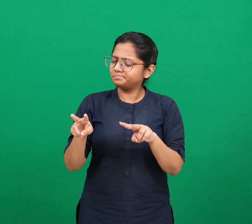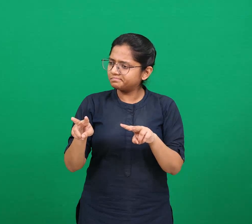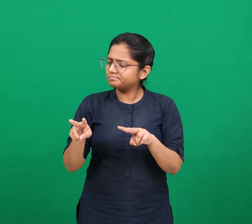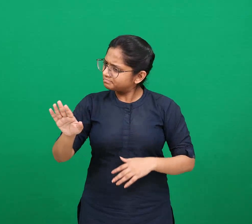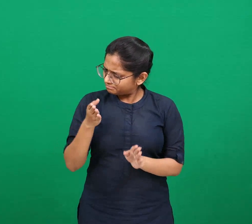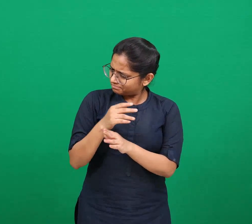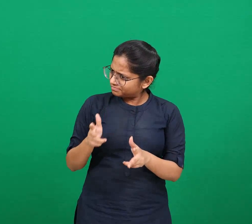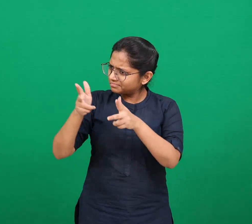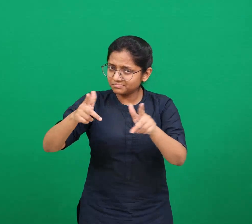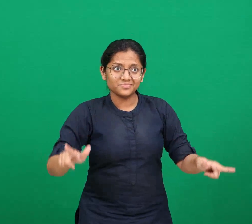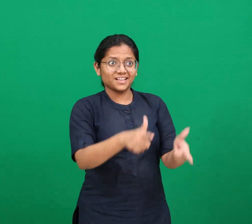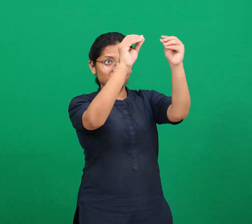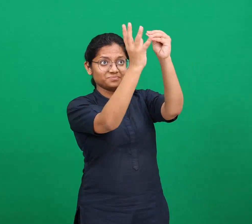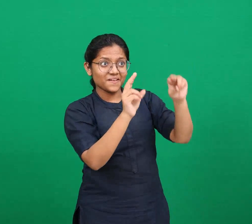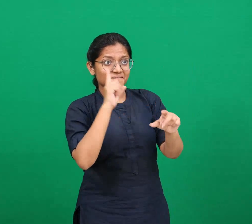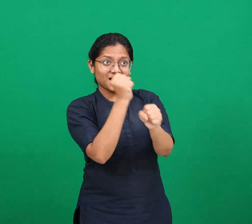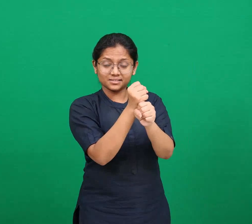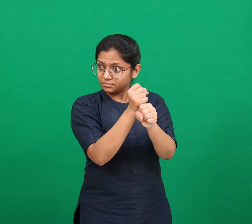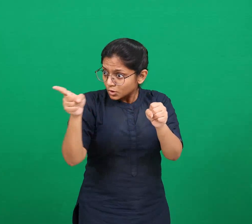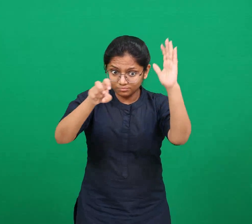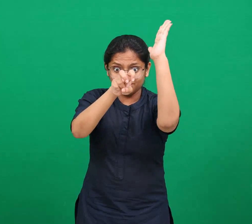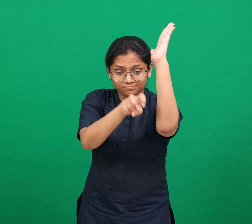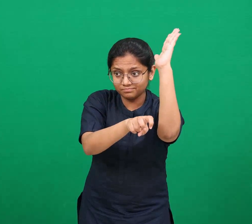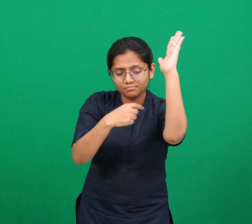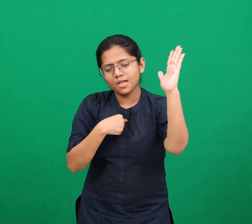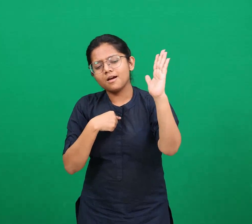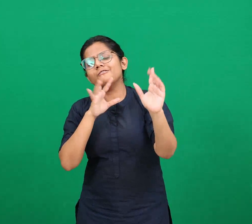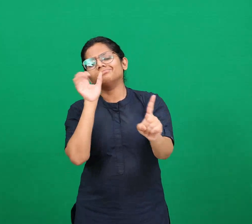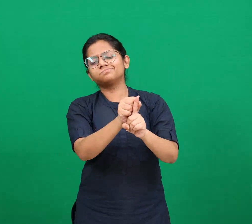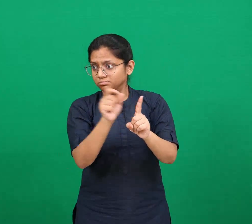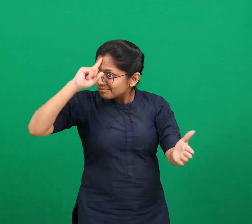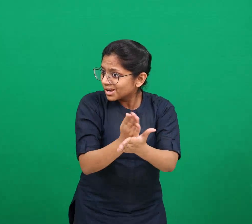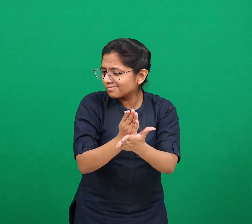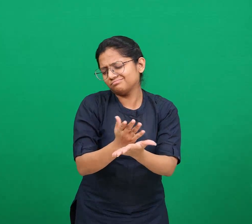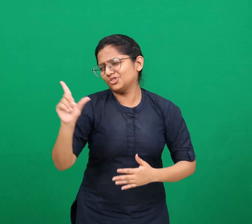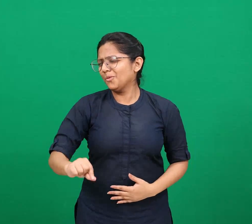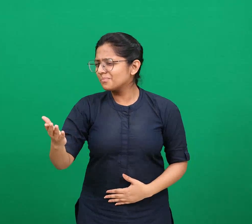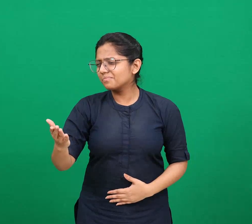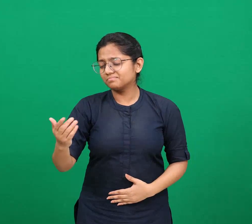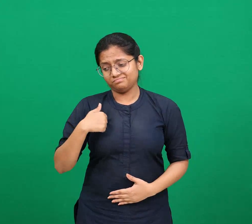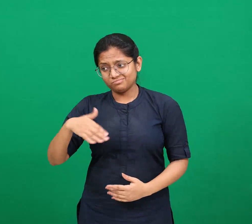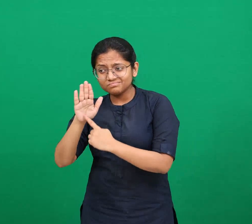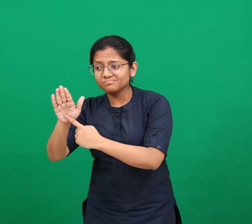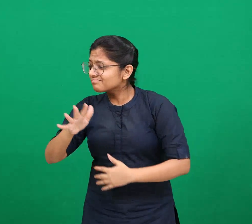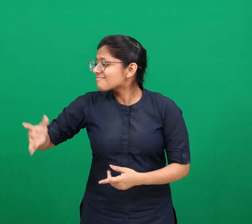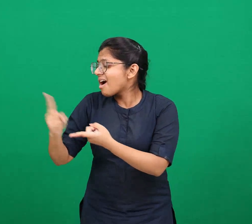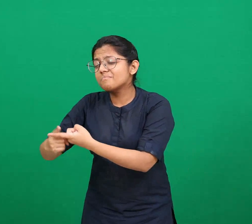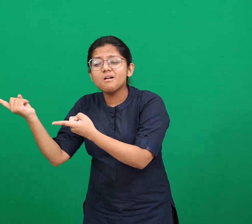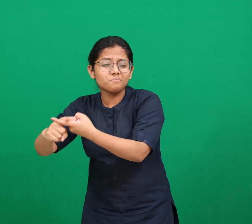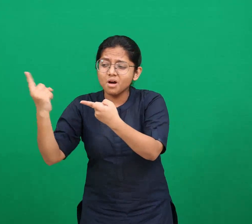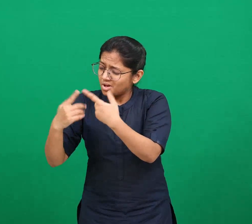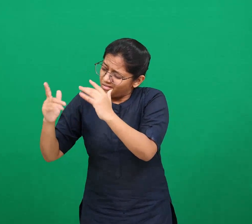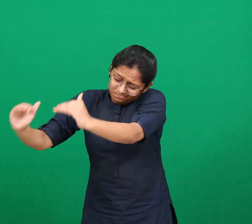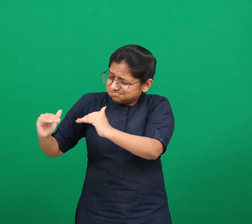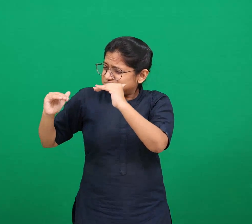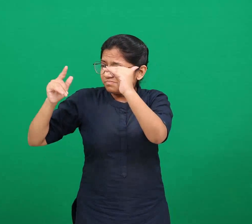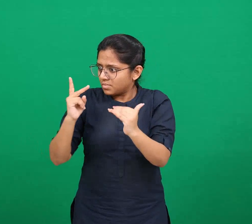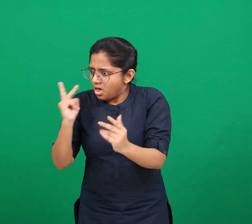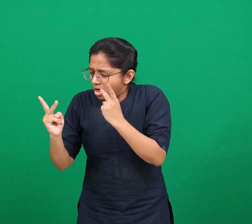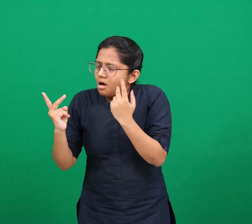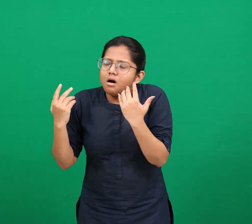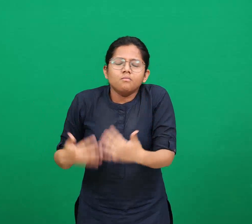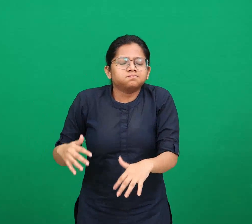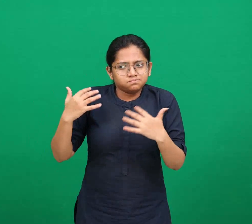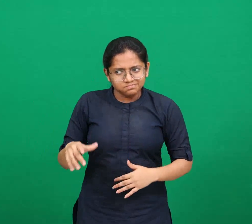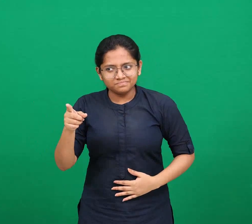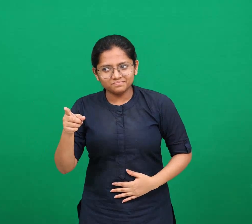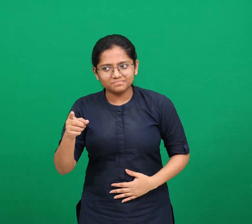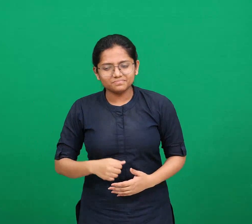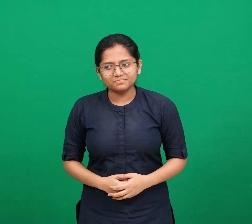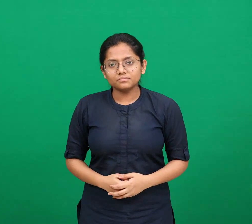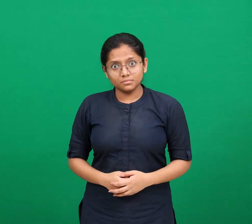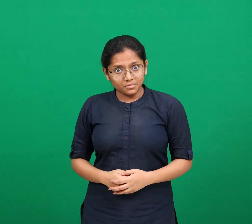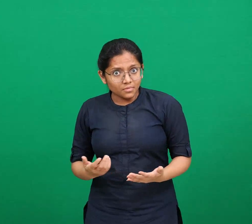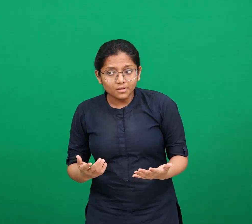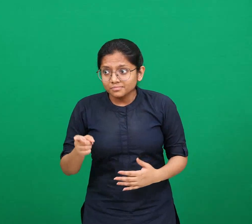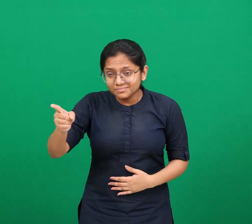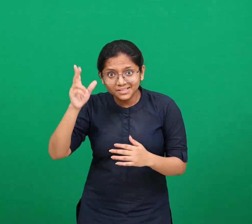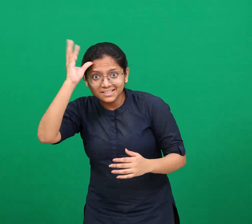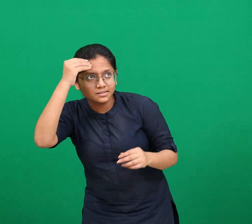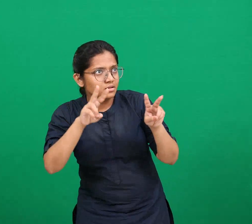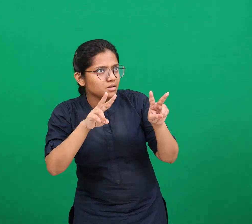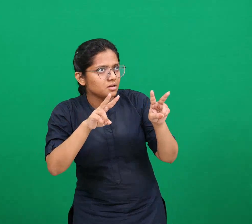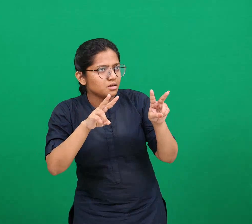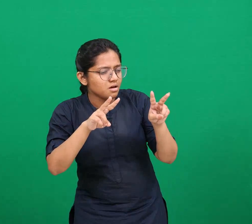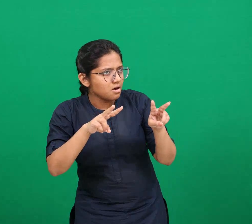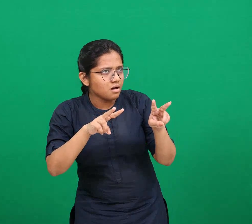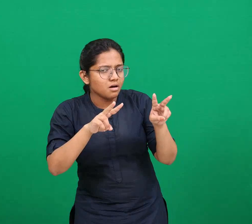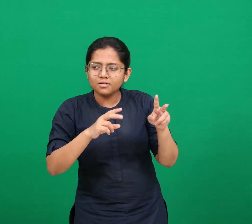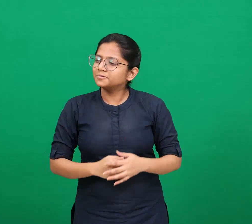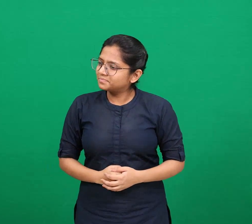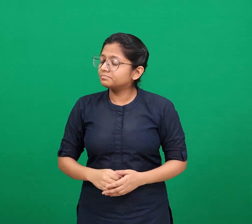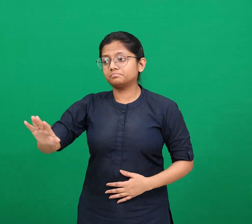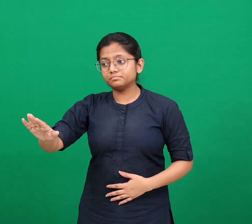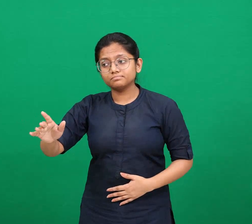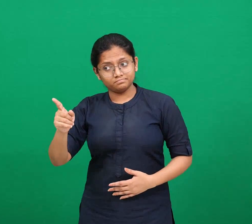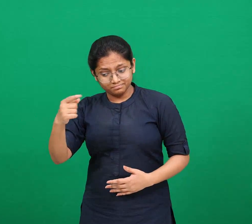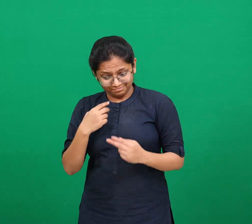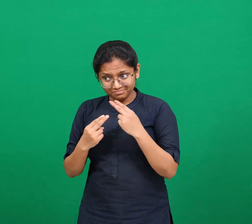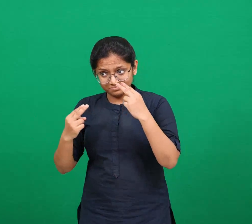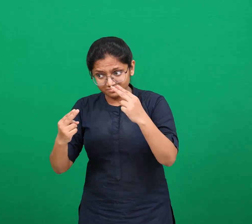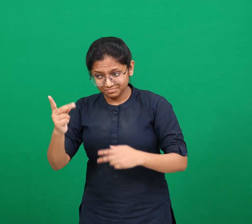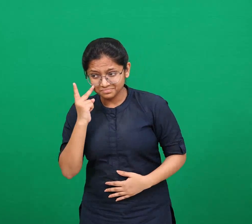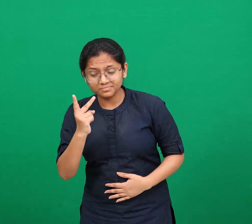Jesus said to him, "Do you believe just because I told you I saw you under the fig tree? You will see greater things than these."